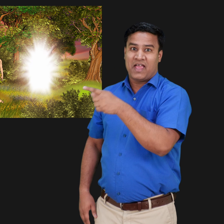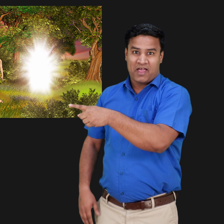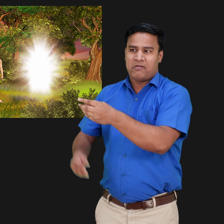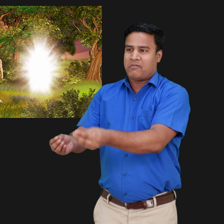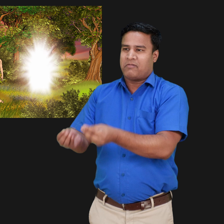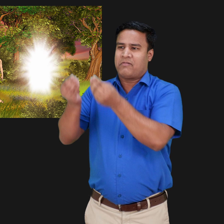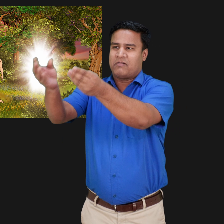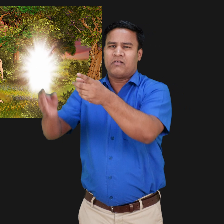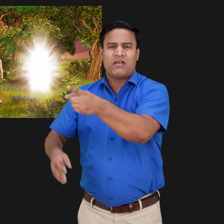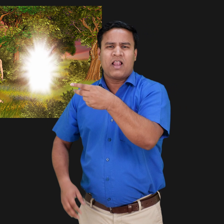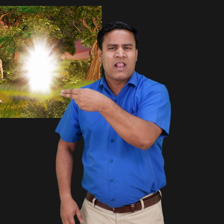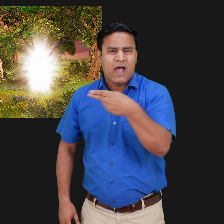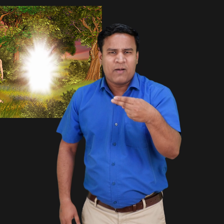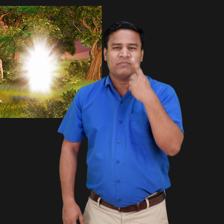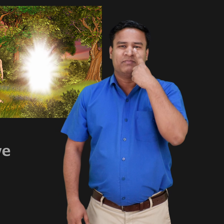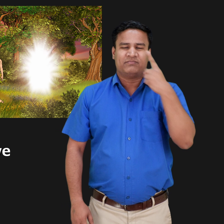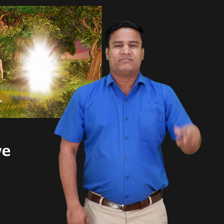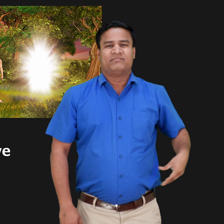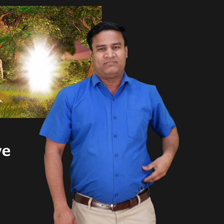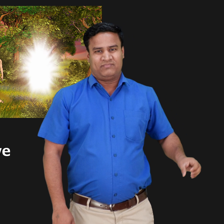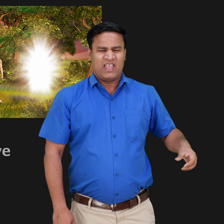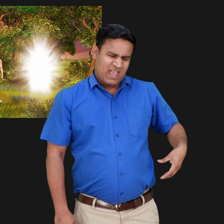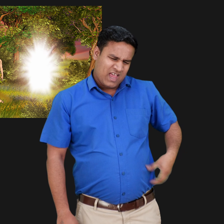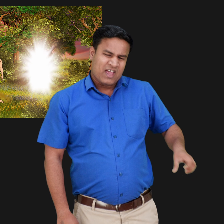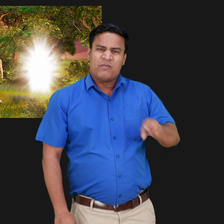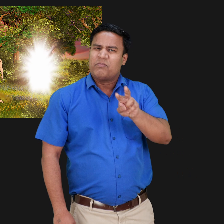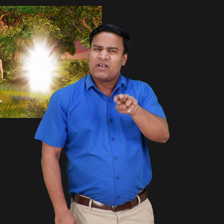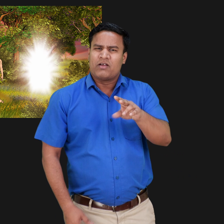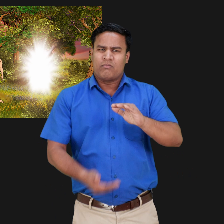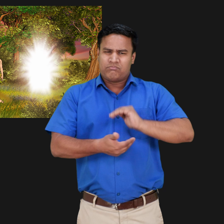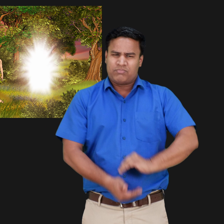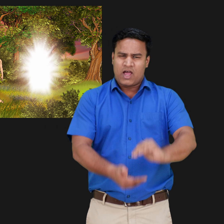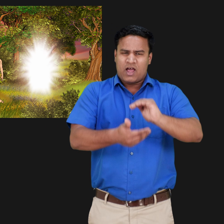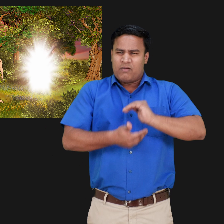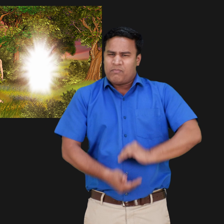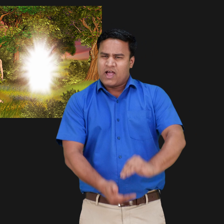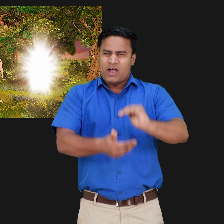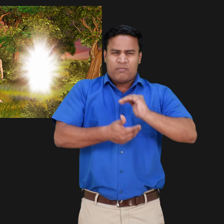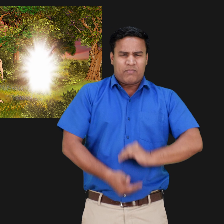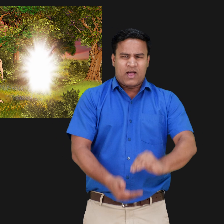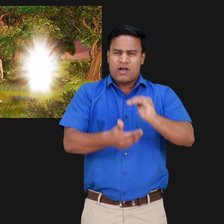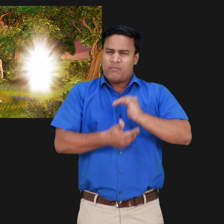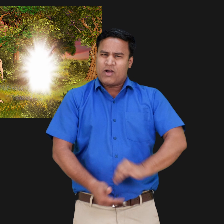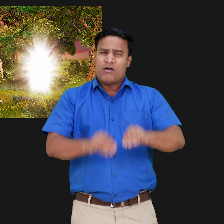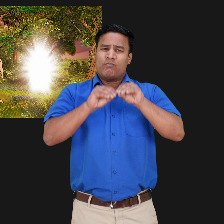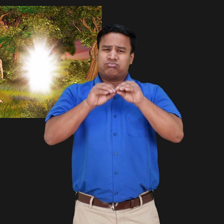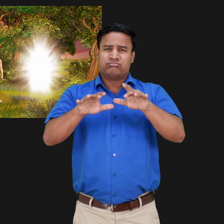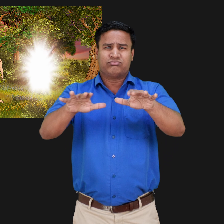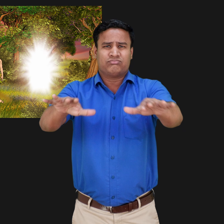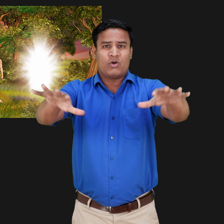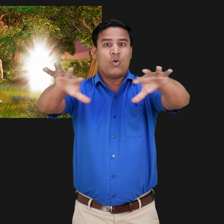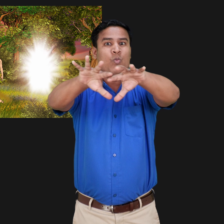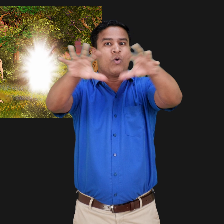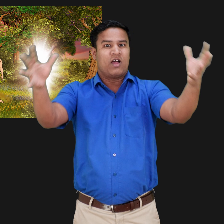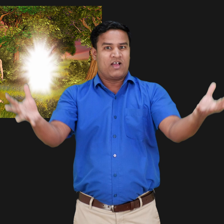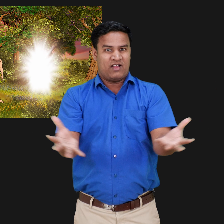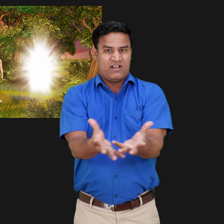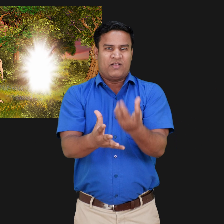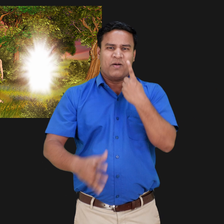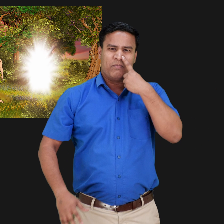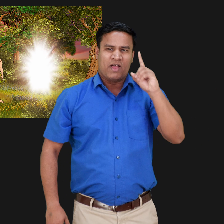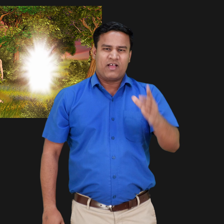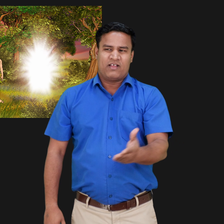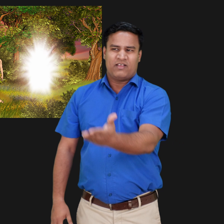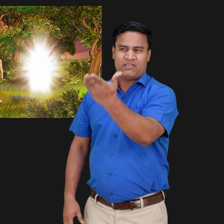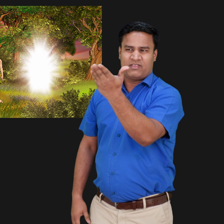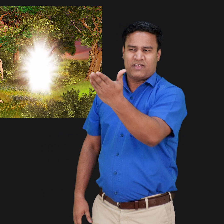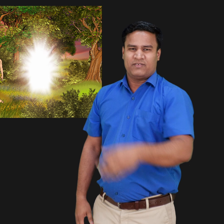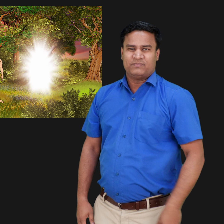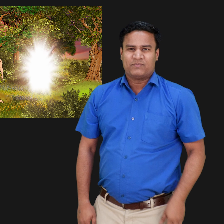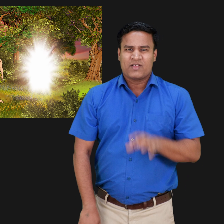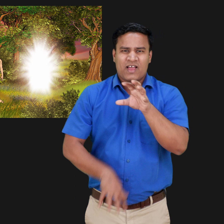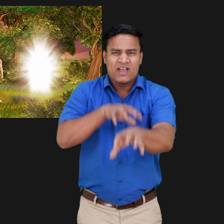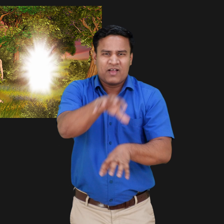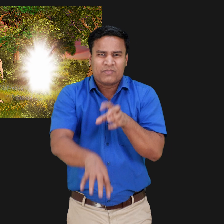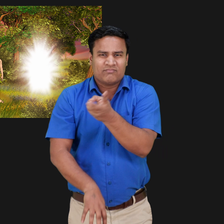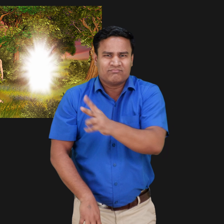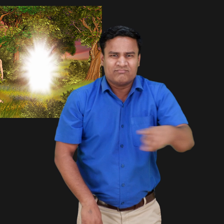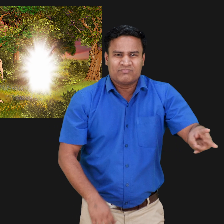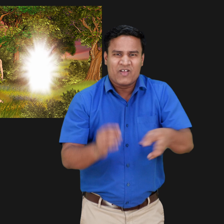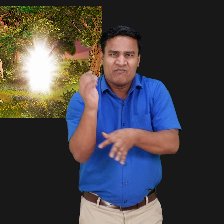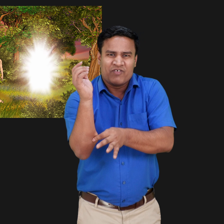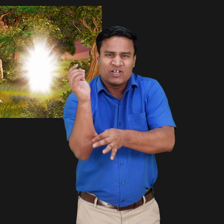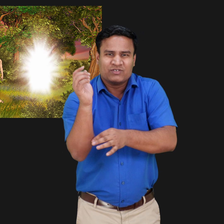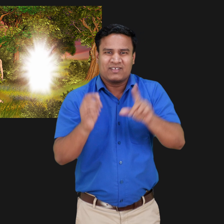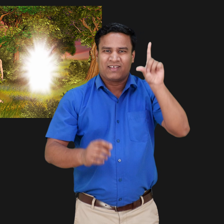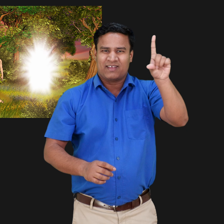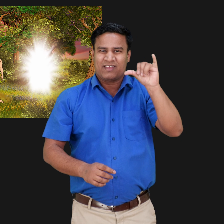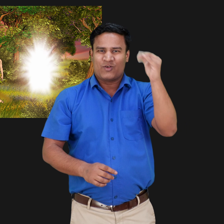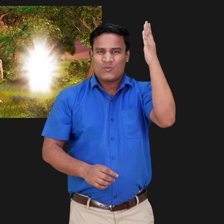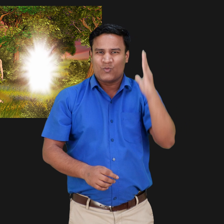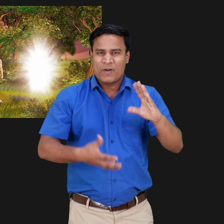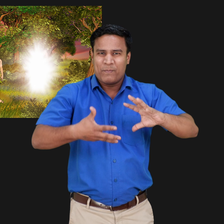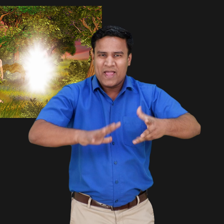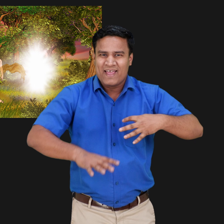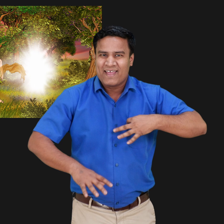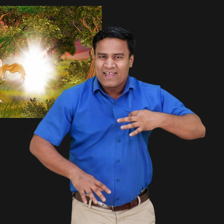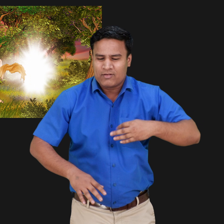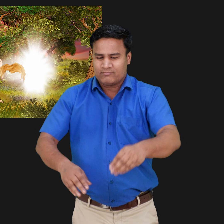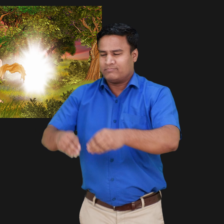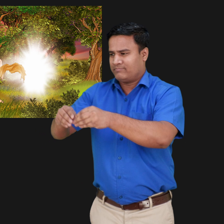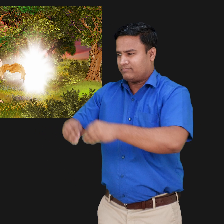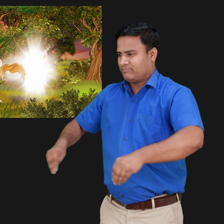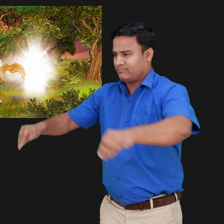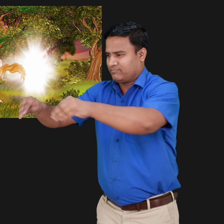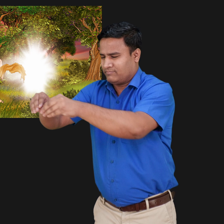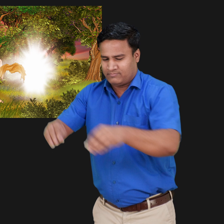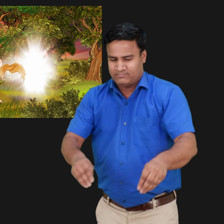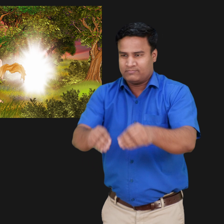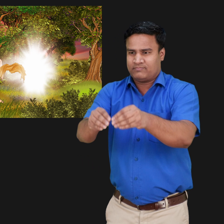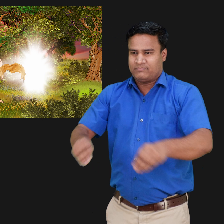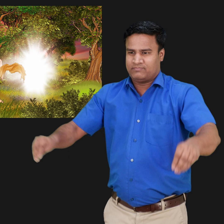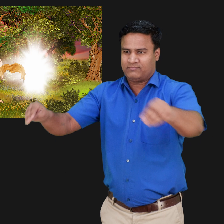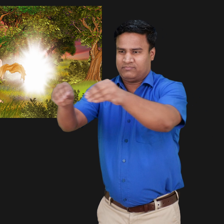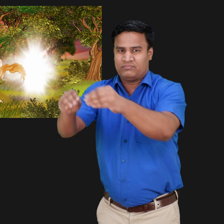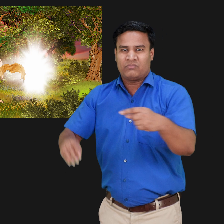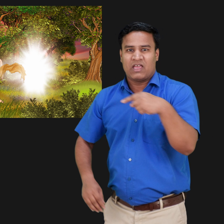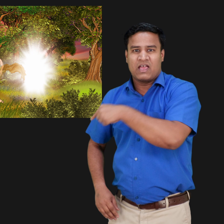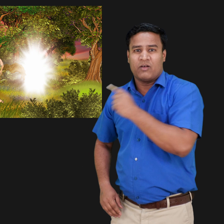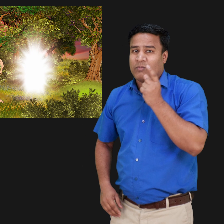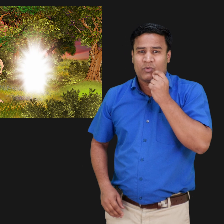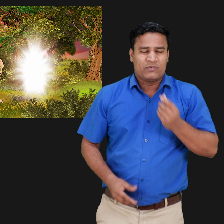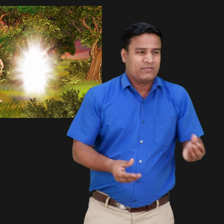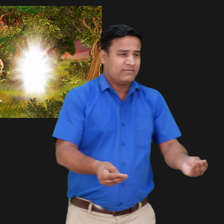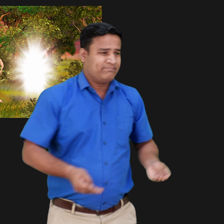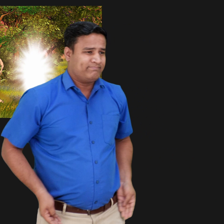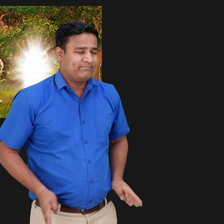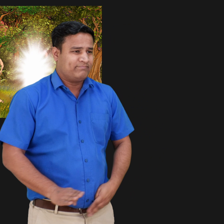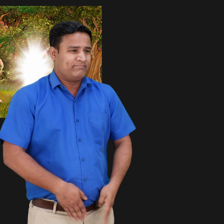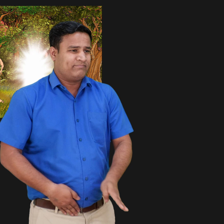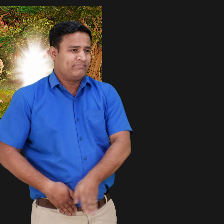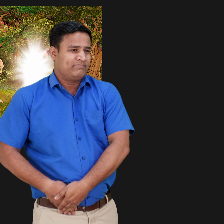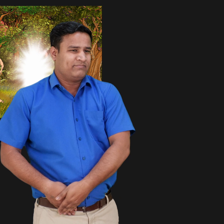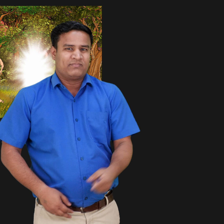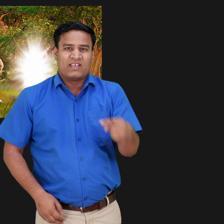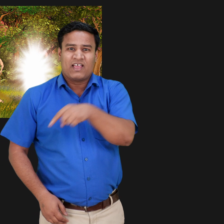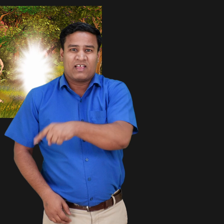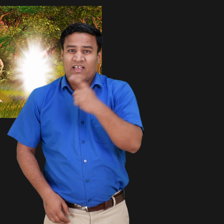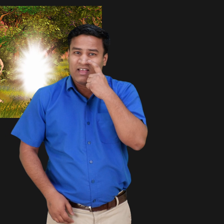And the LORD God made garments of skin for Adam and his wife, and He clothed them.